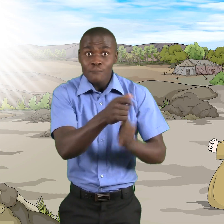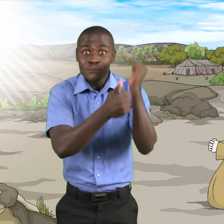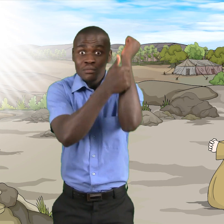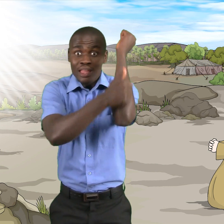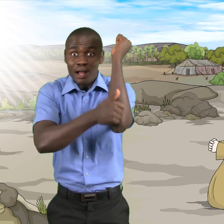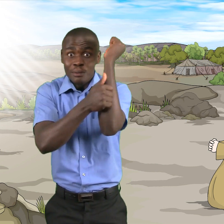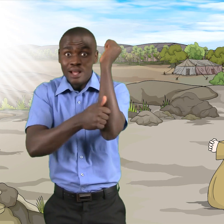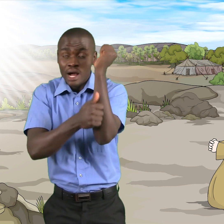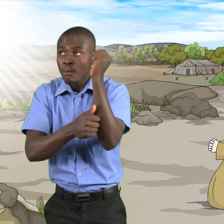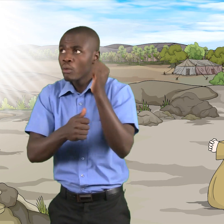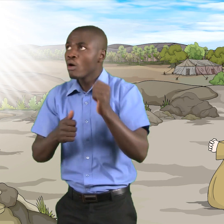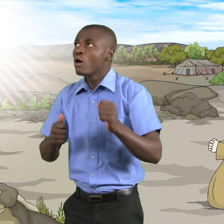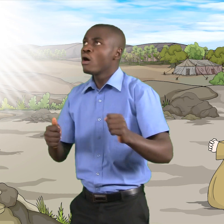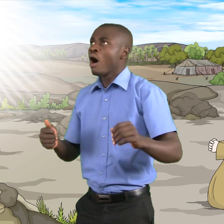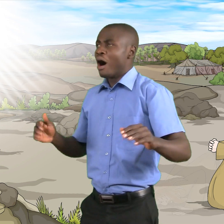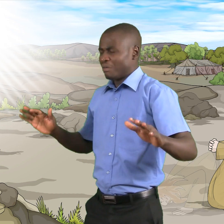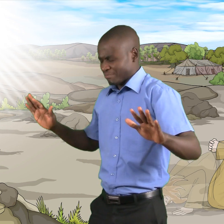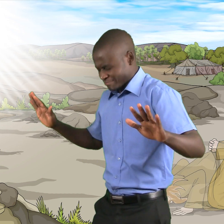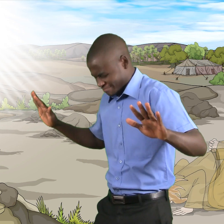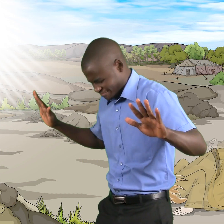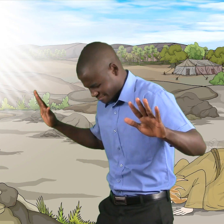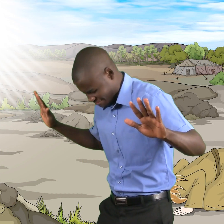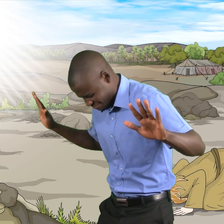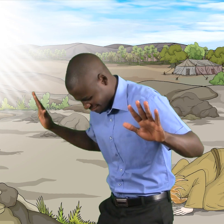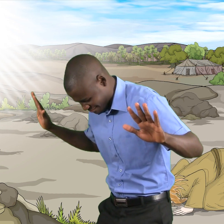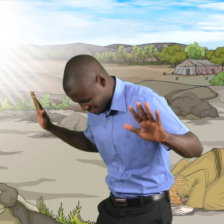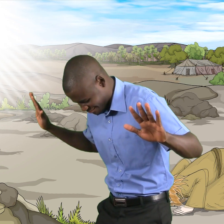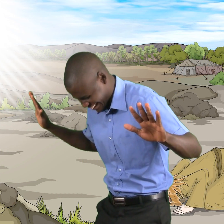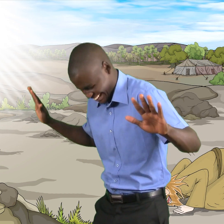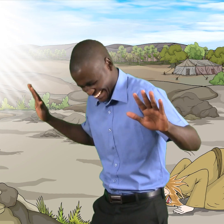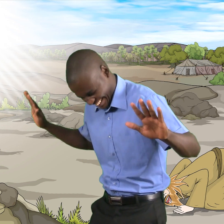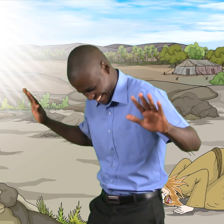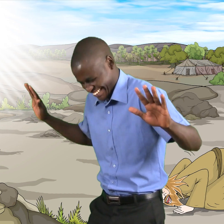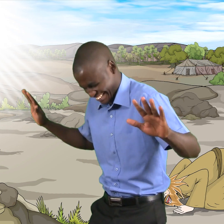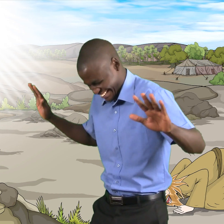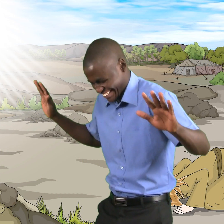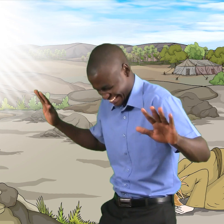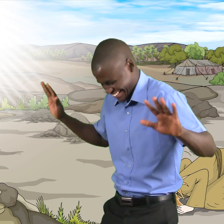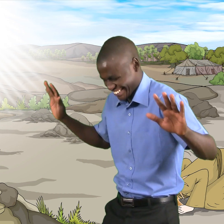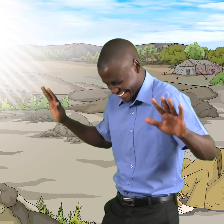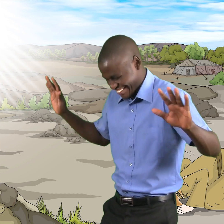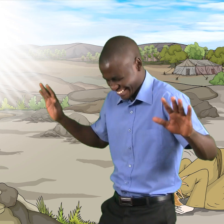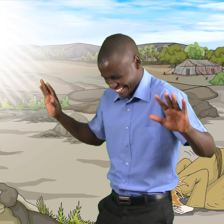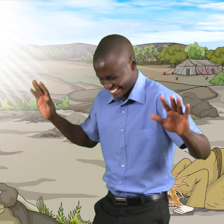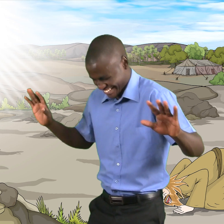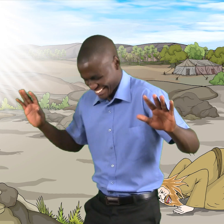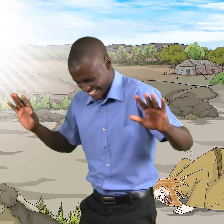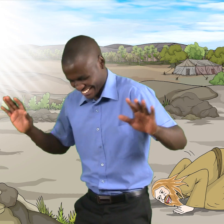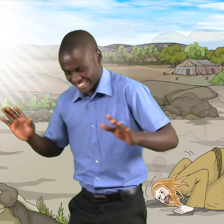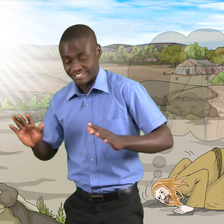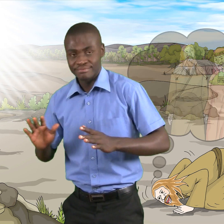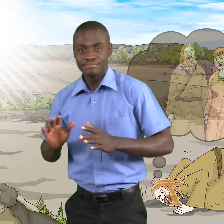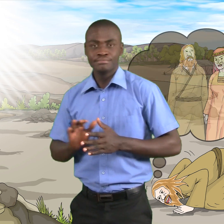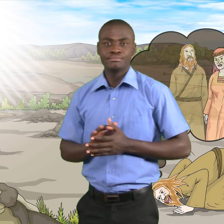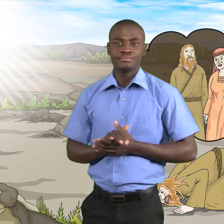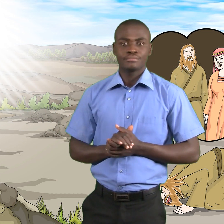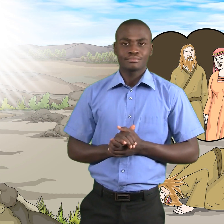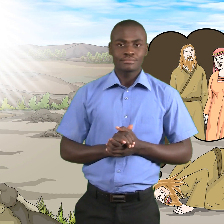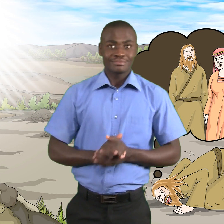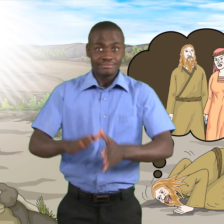Abraham fell facedown.